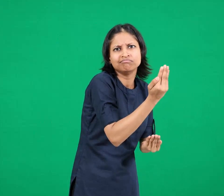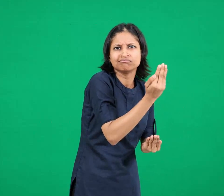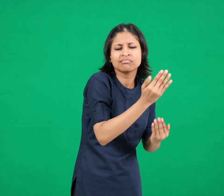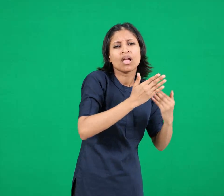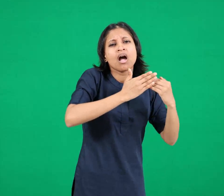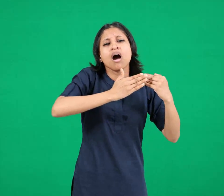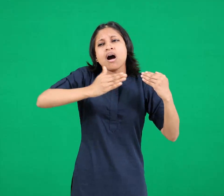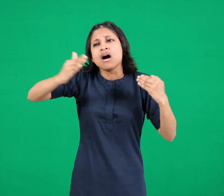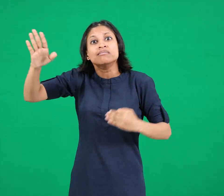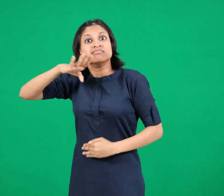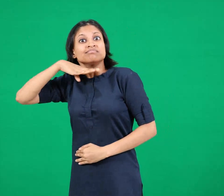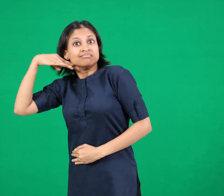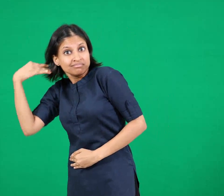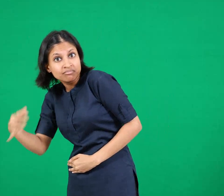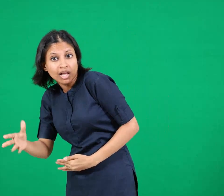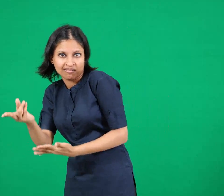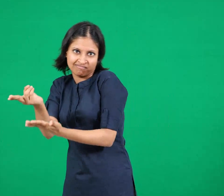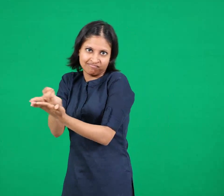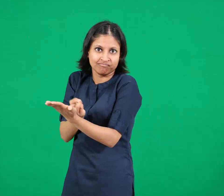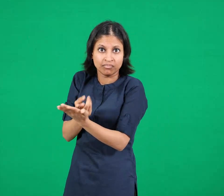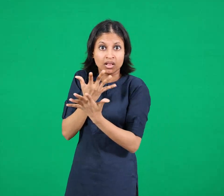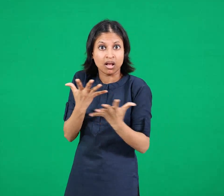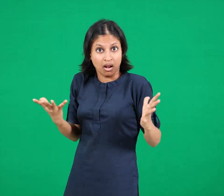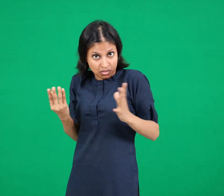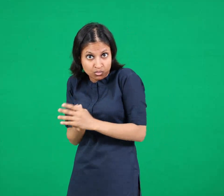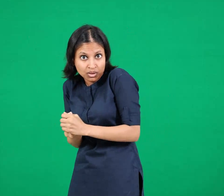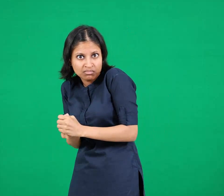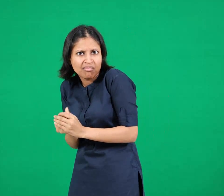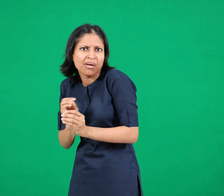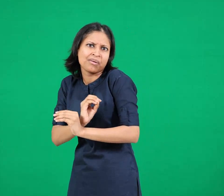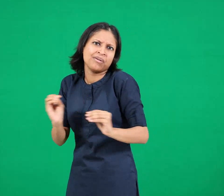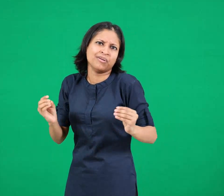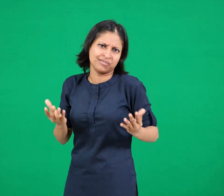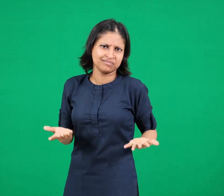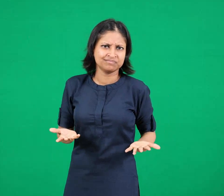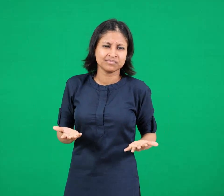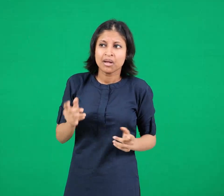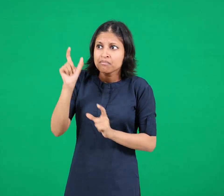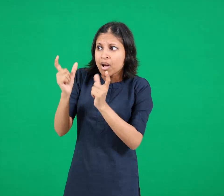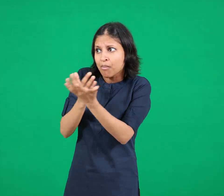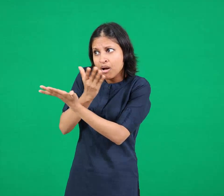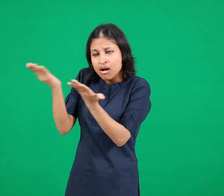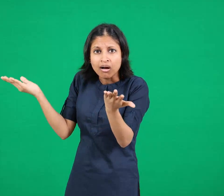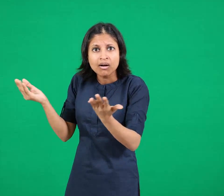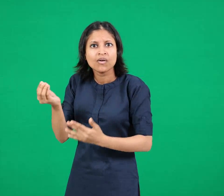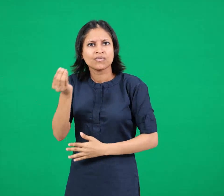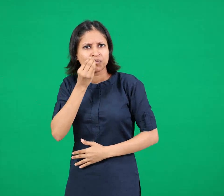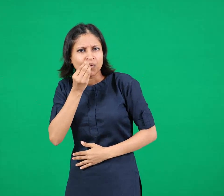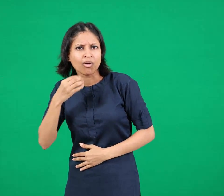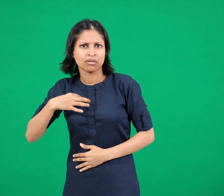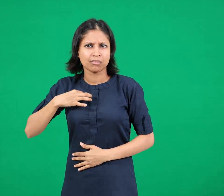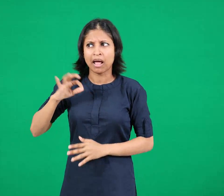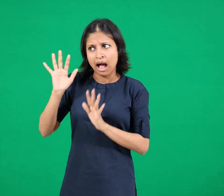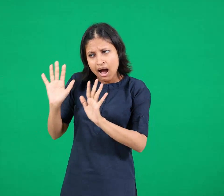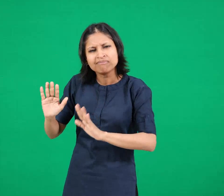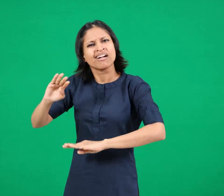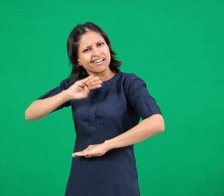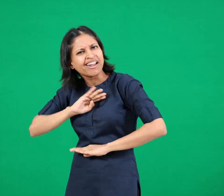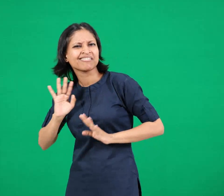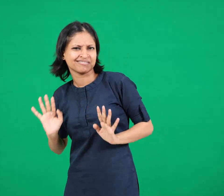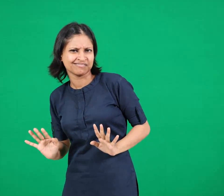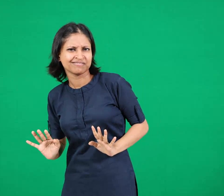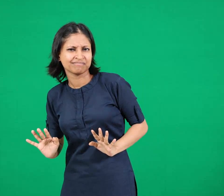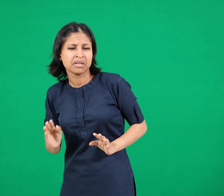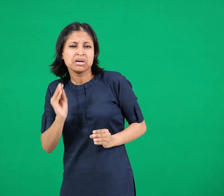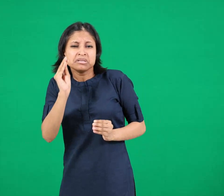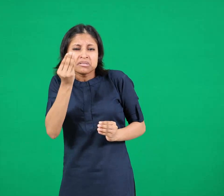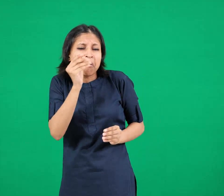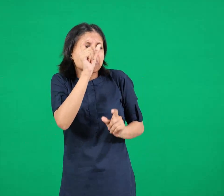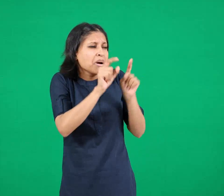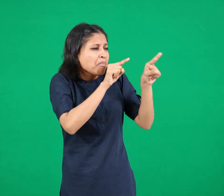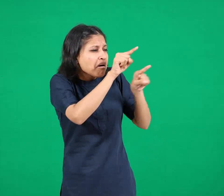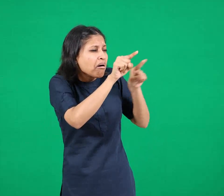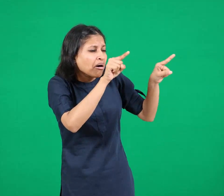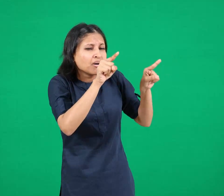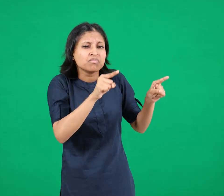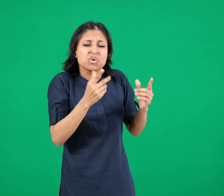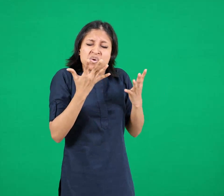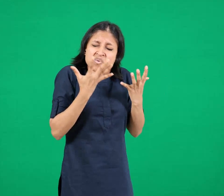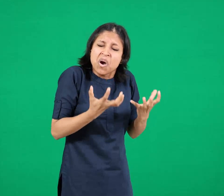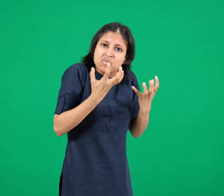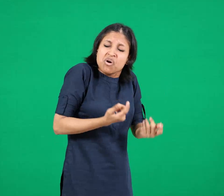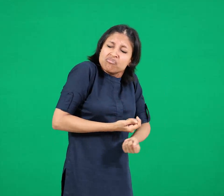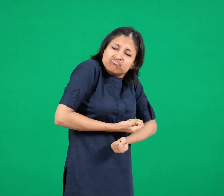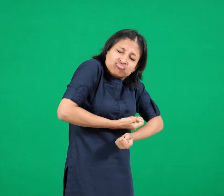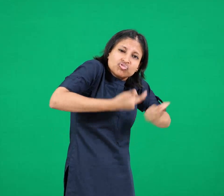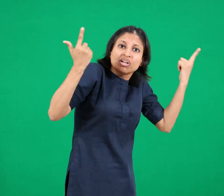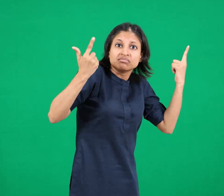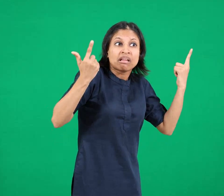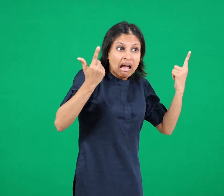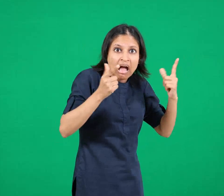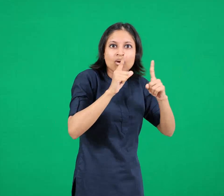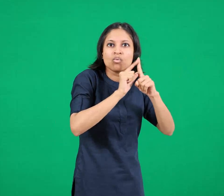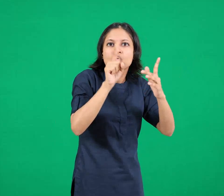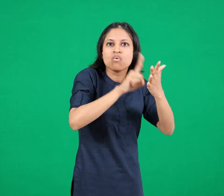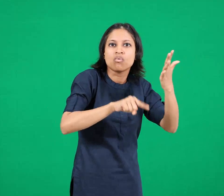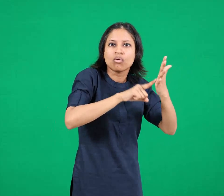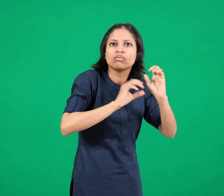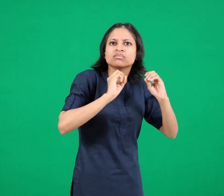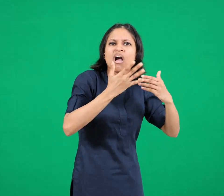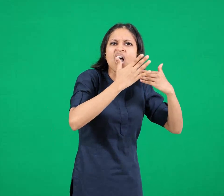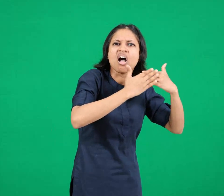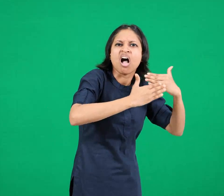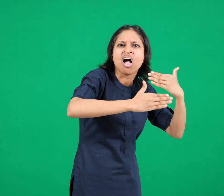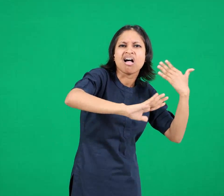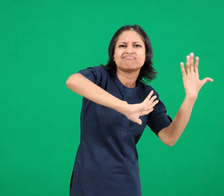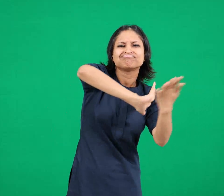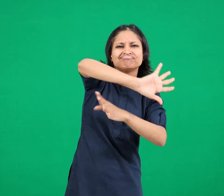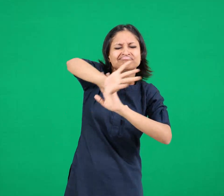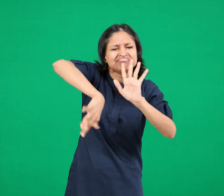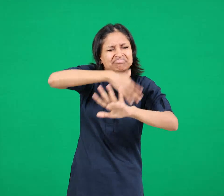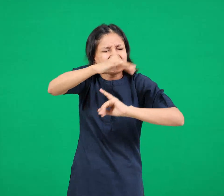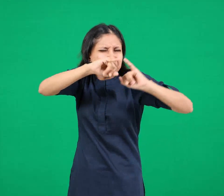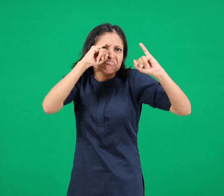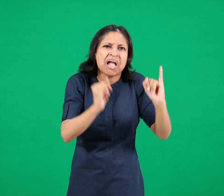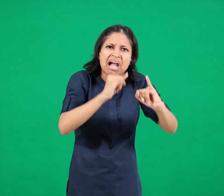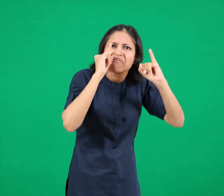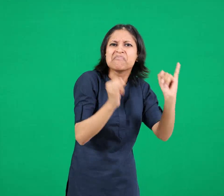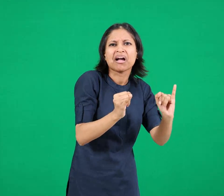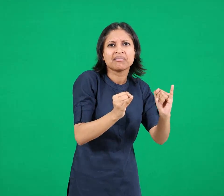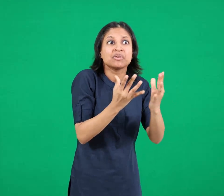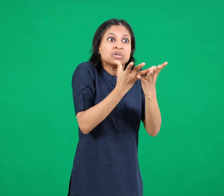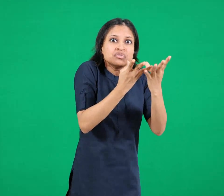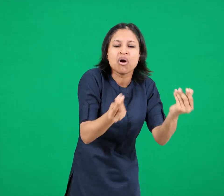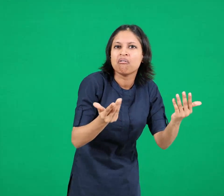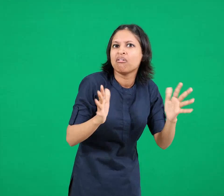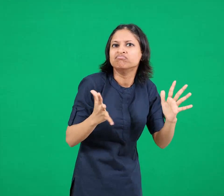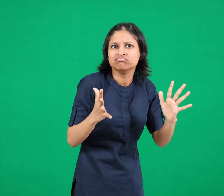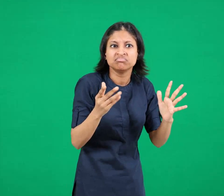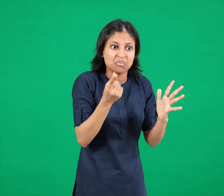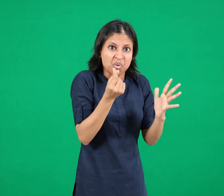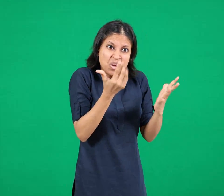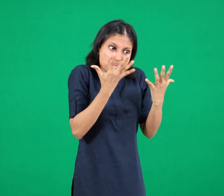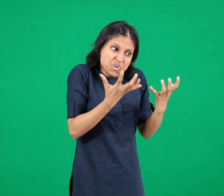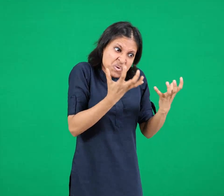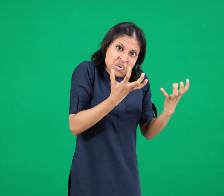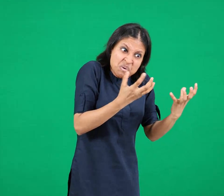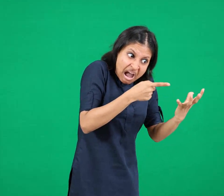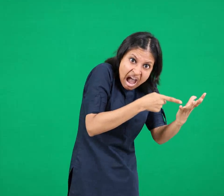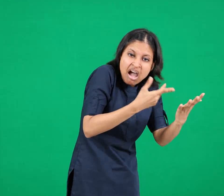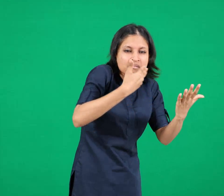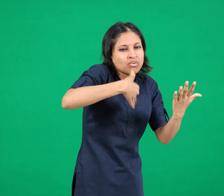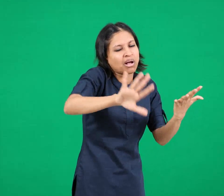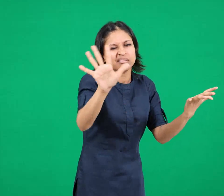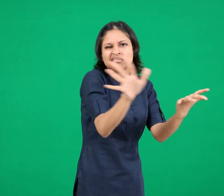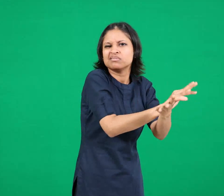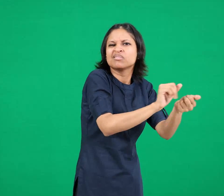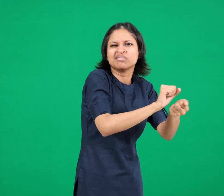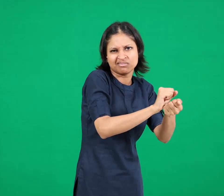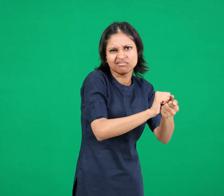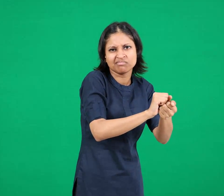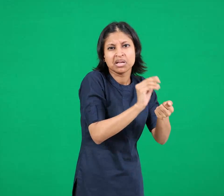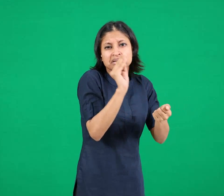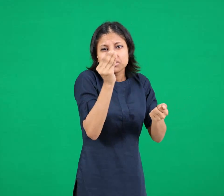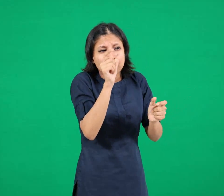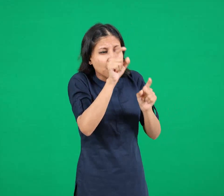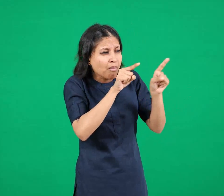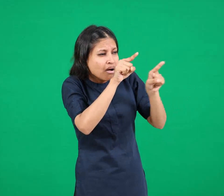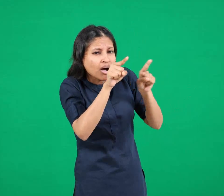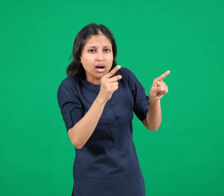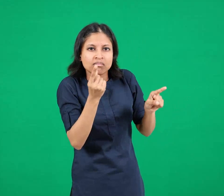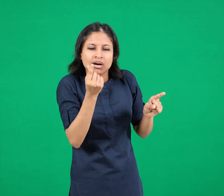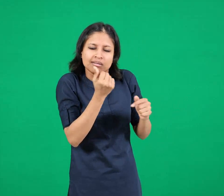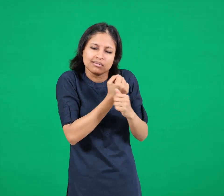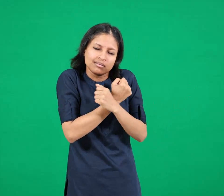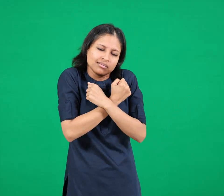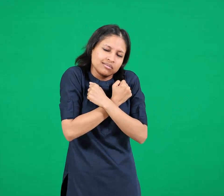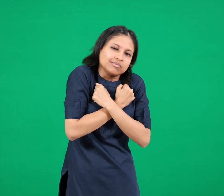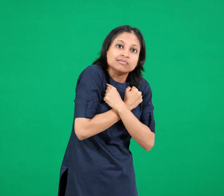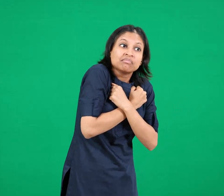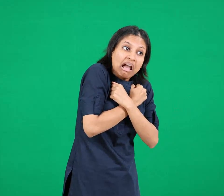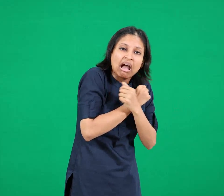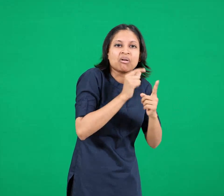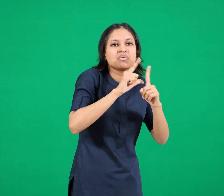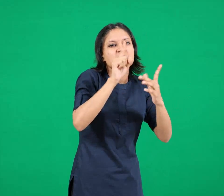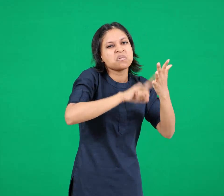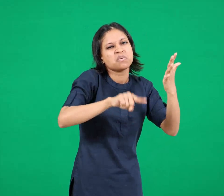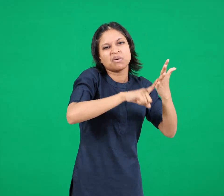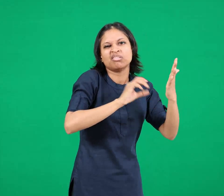Those who want to be rich, however, fall into temptation and become ensnared by many foolish and harmful desires that plunge them into ruin and destruction.